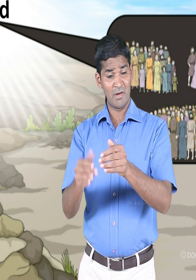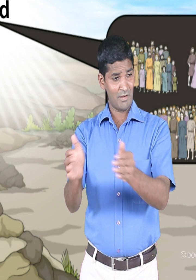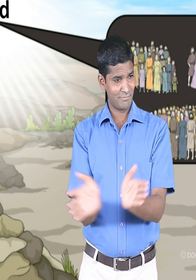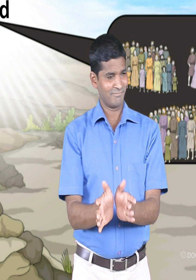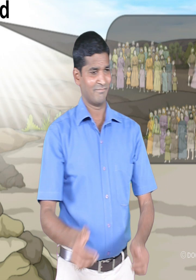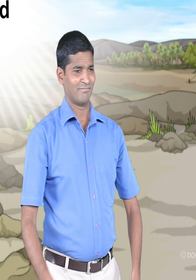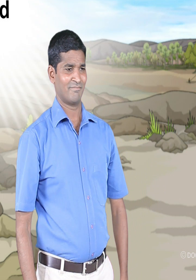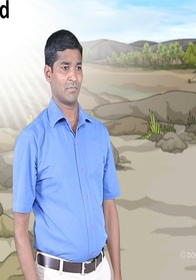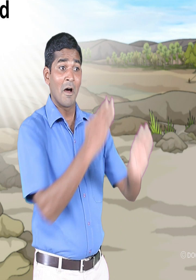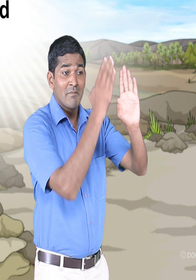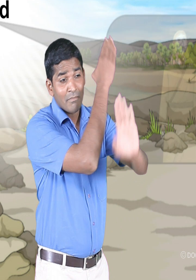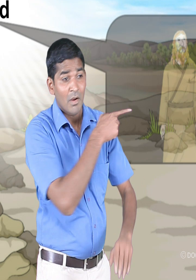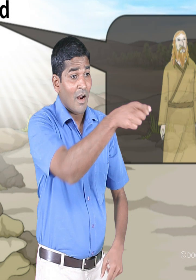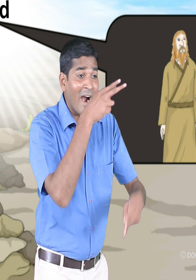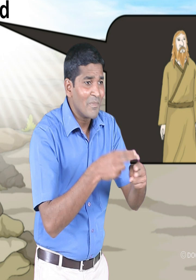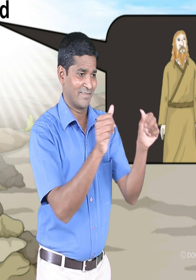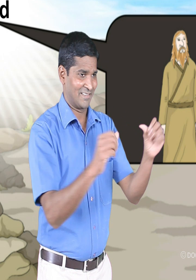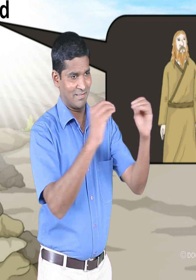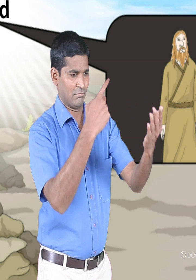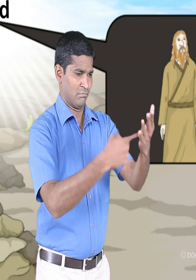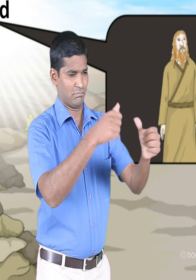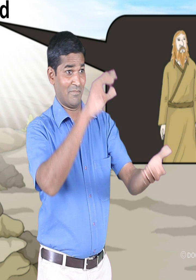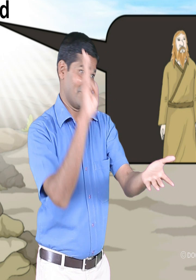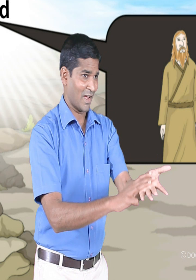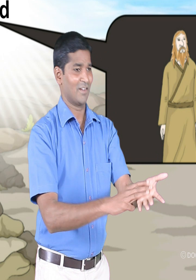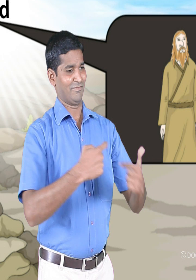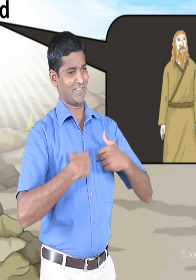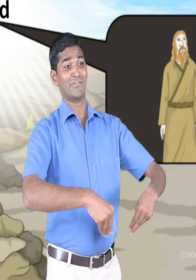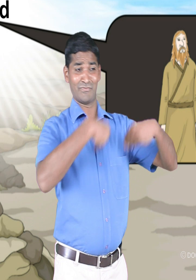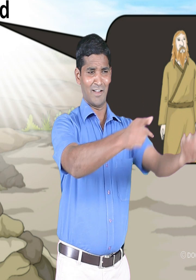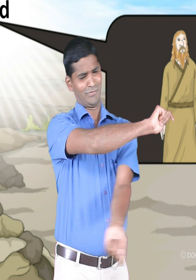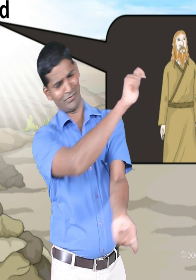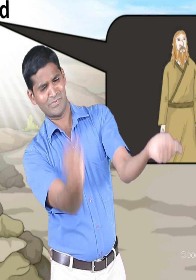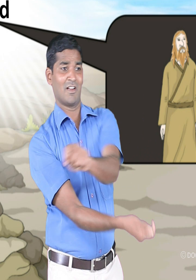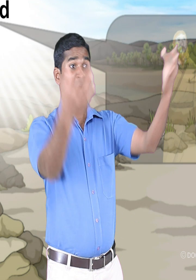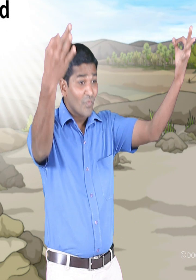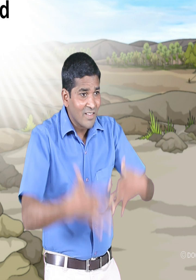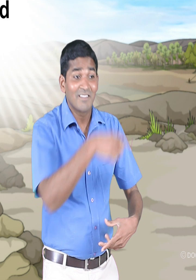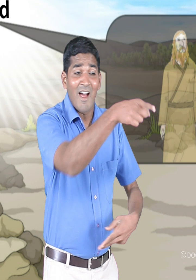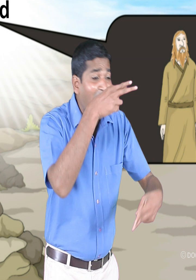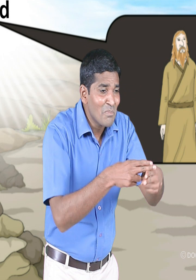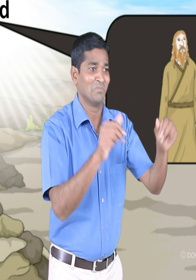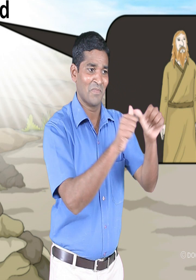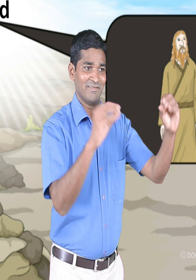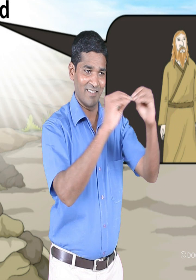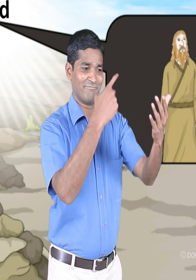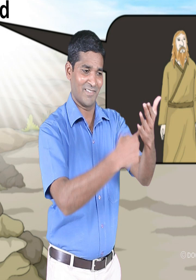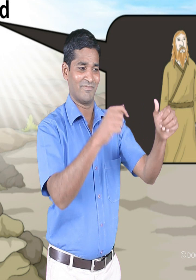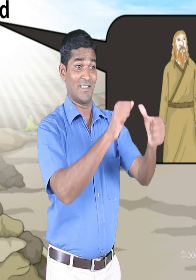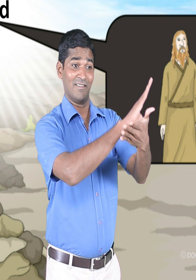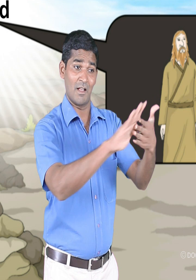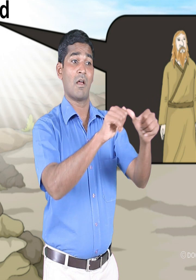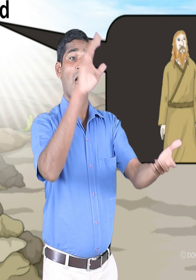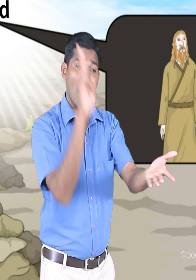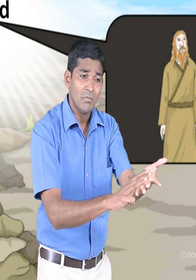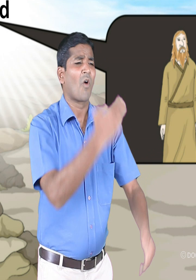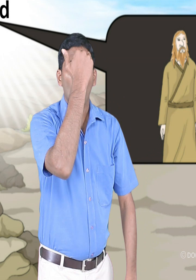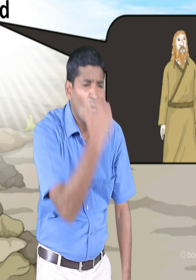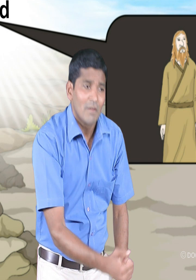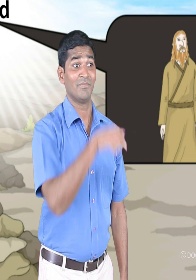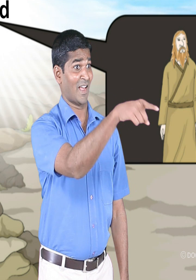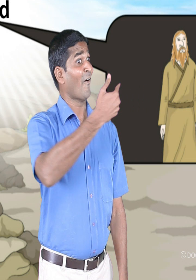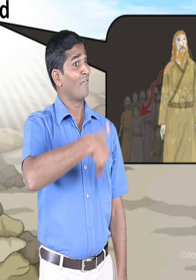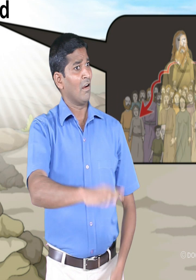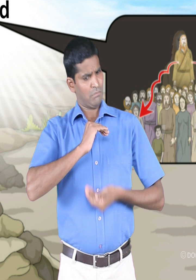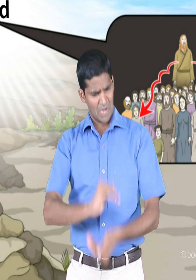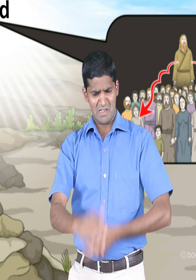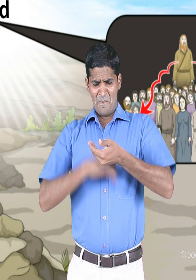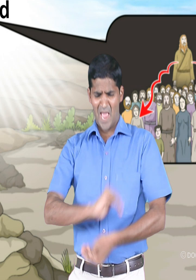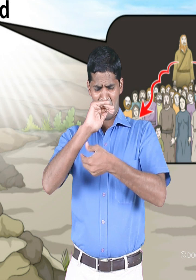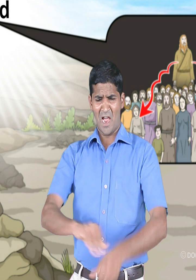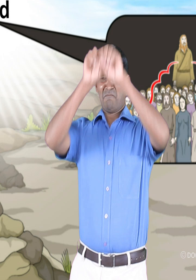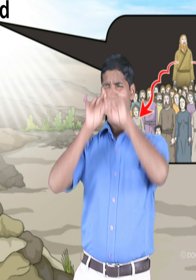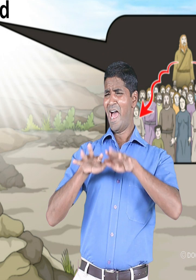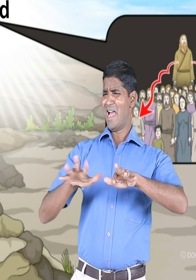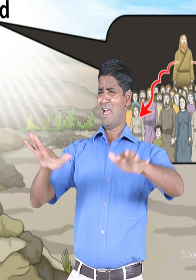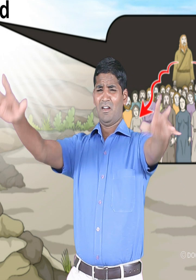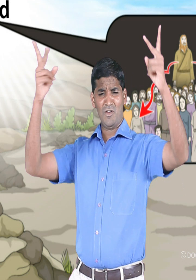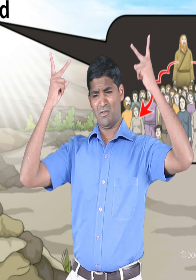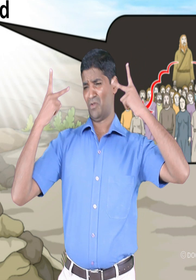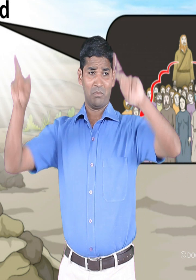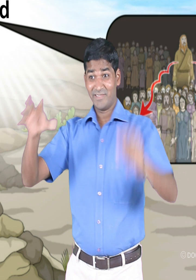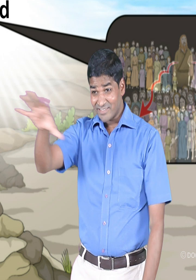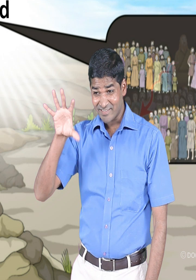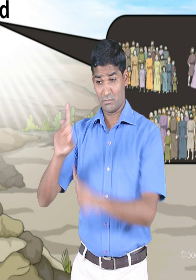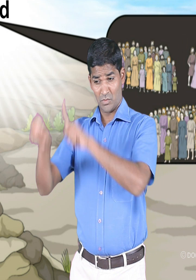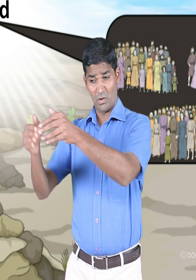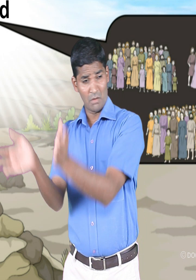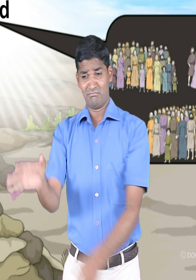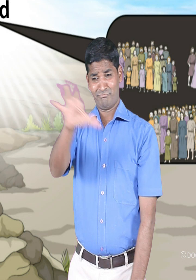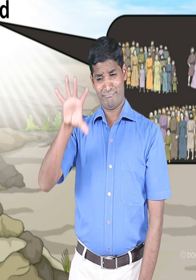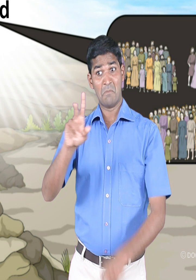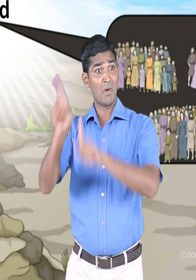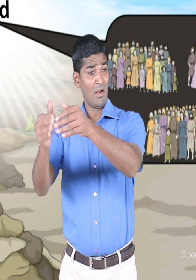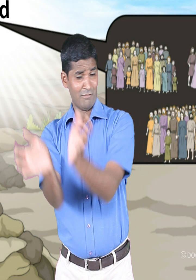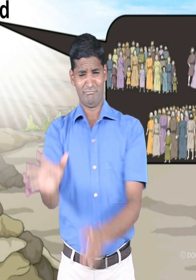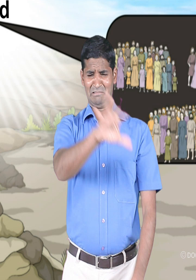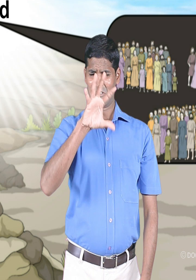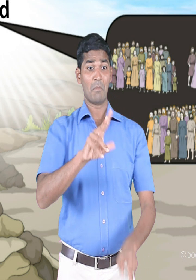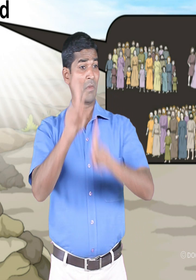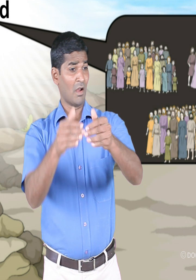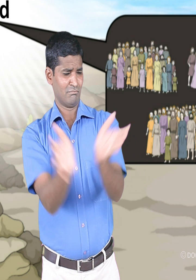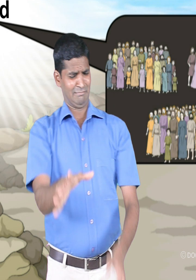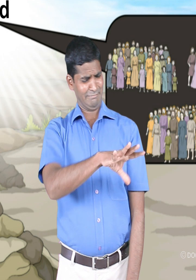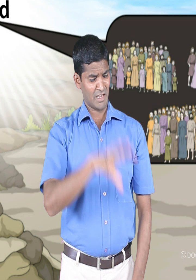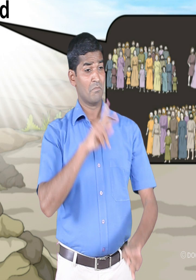No longer will you be called Abram, but your name will be Abraham, for I have made you a father of many nations.